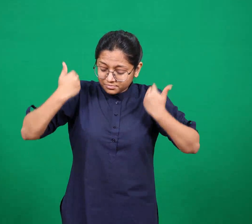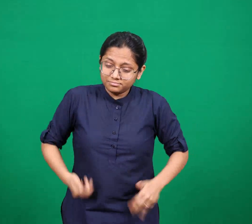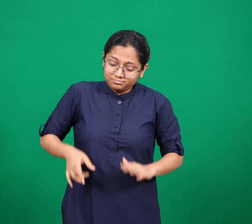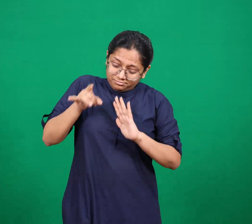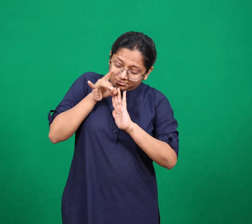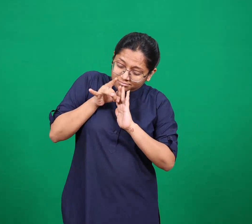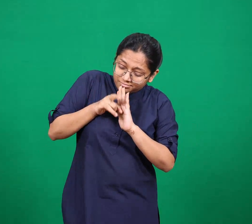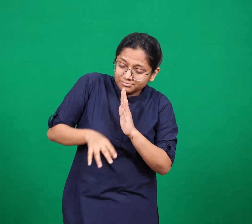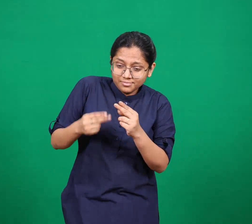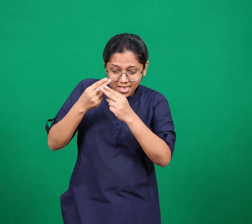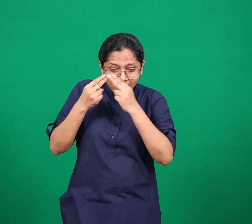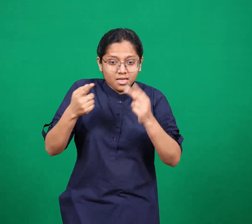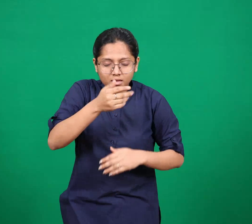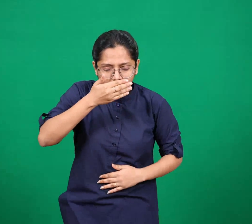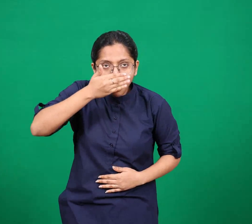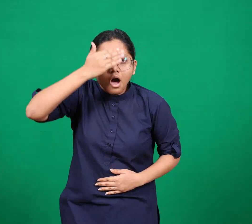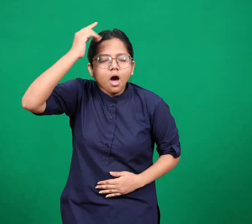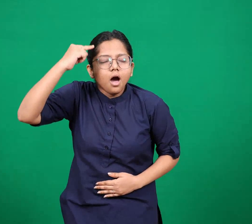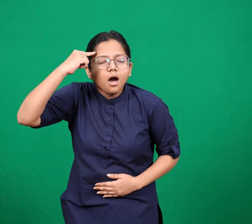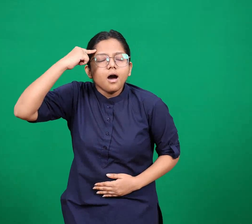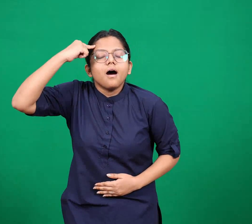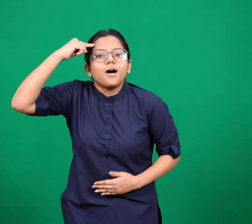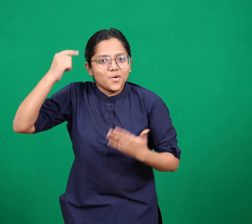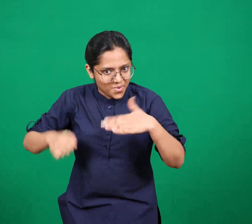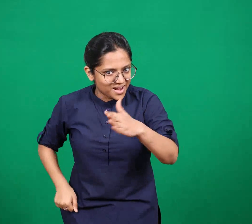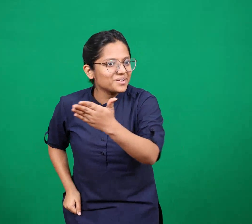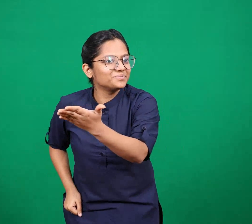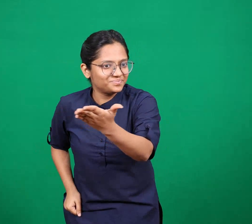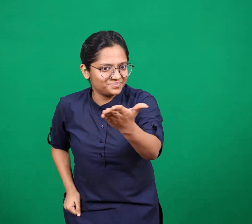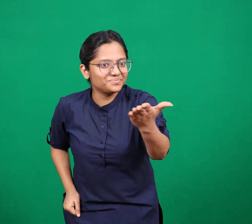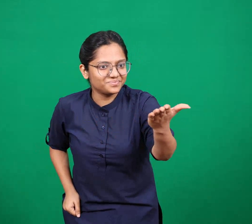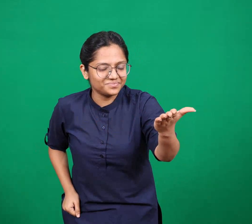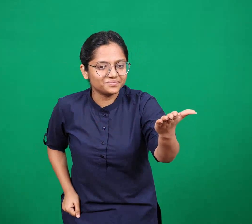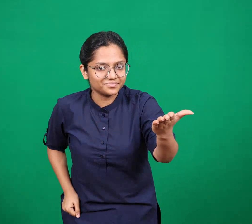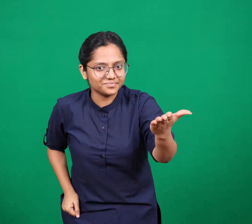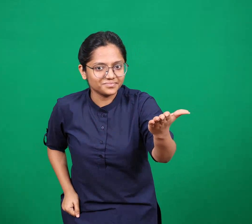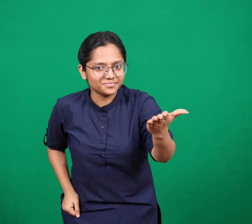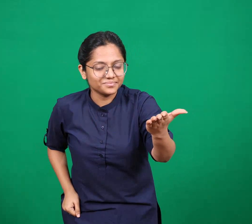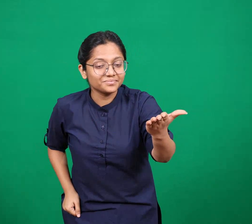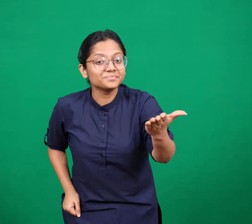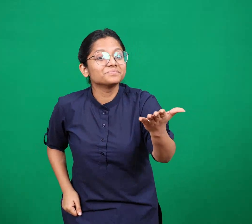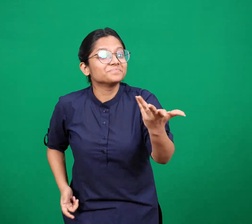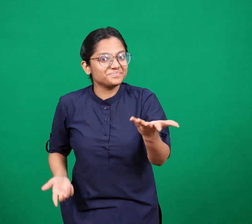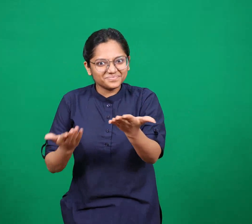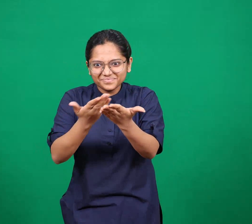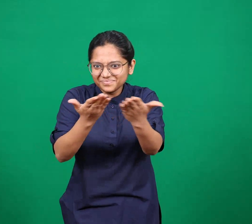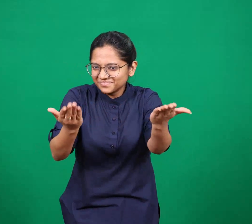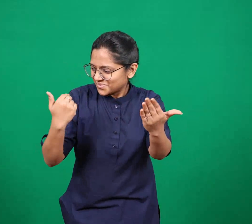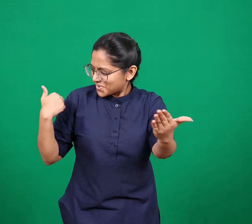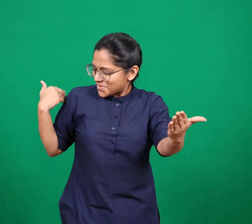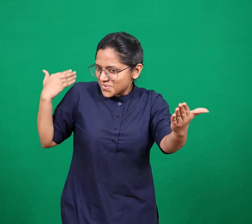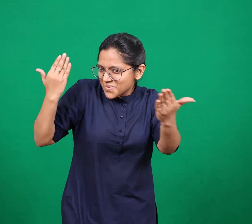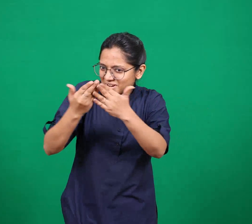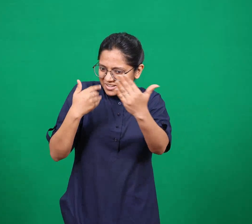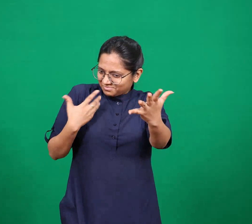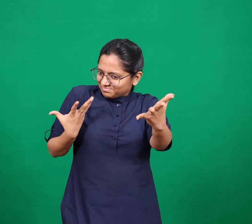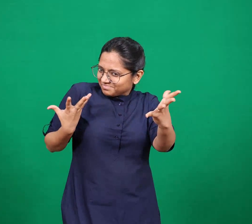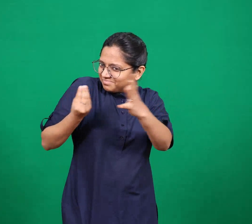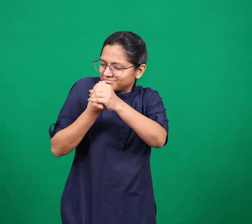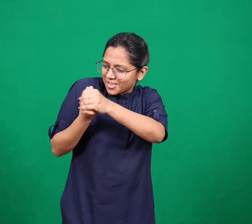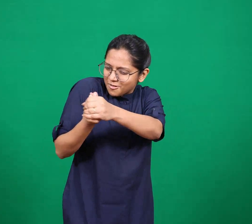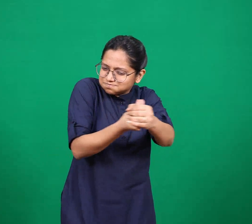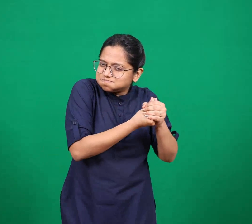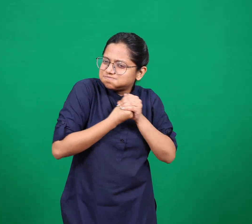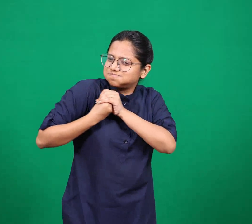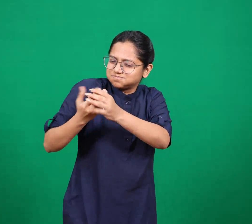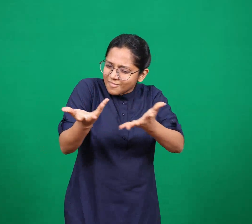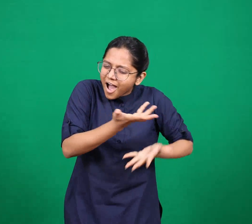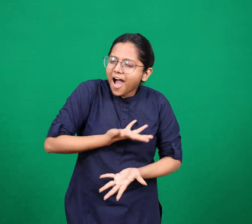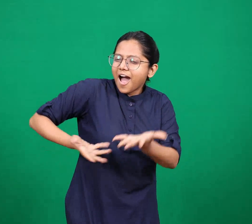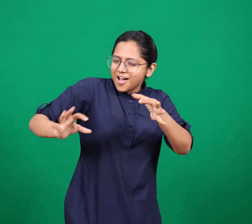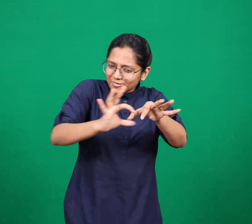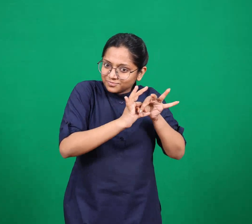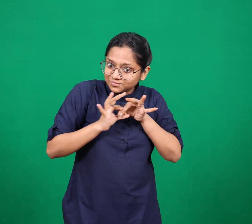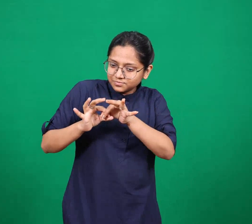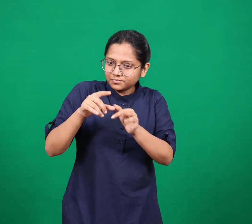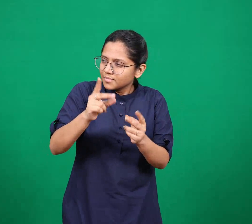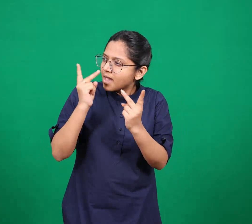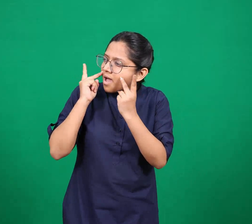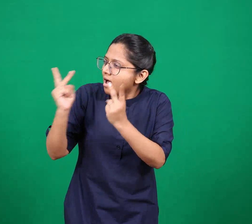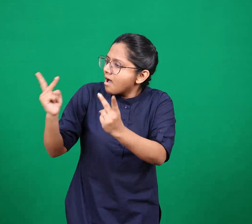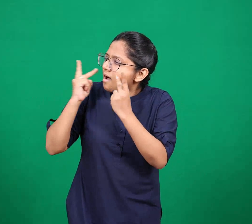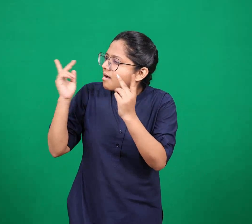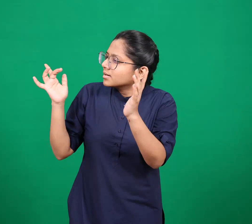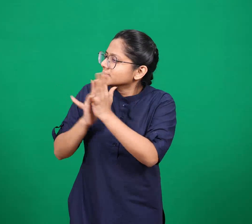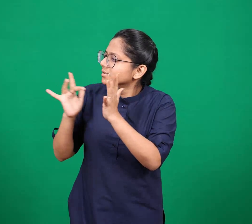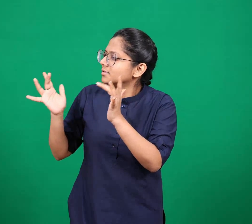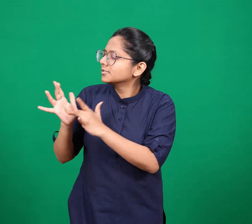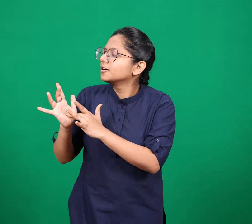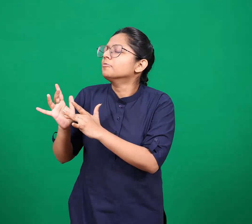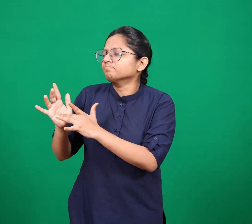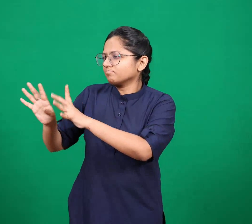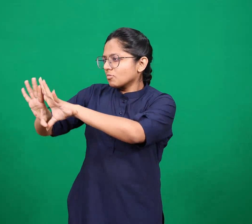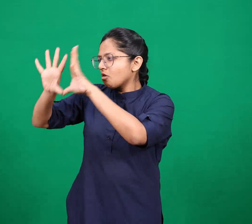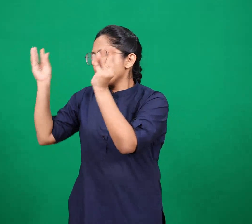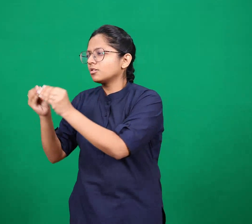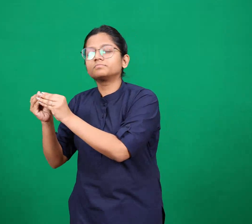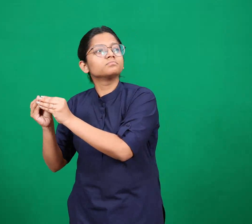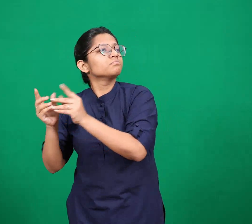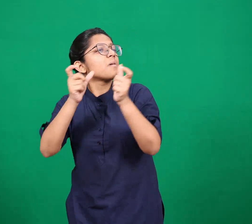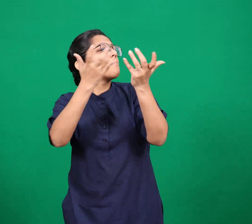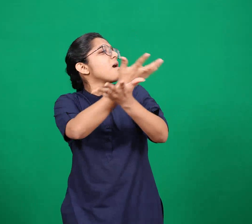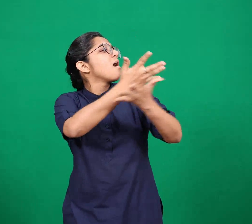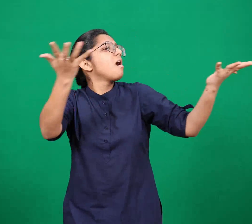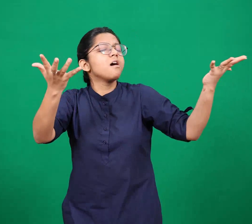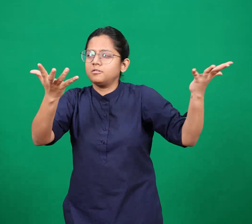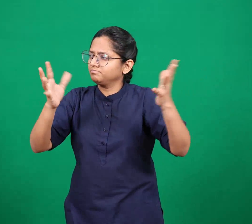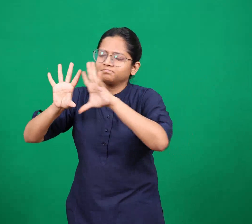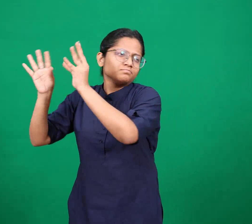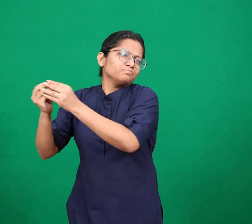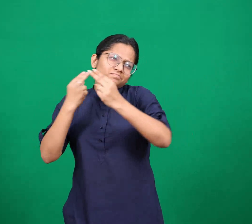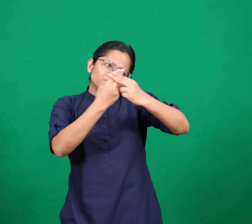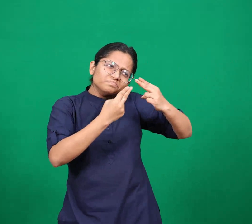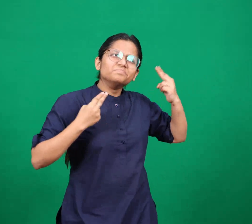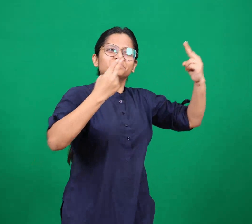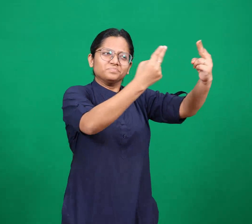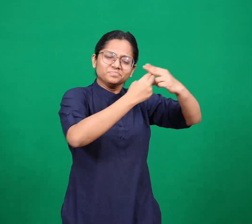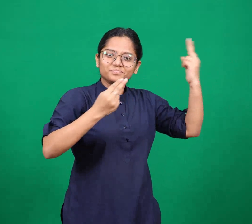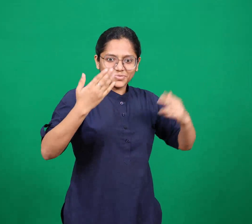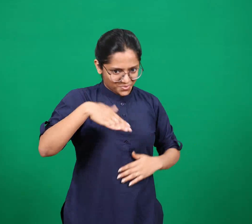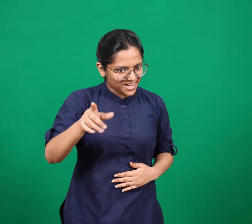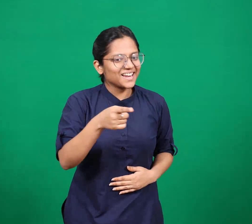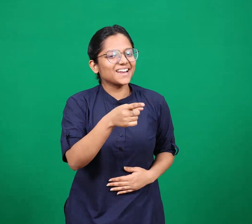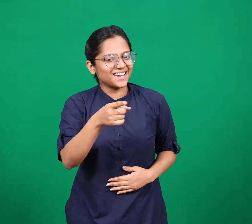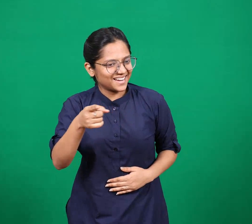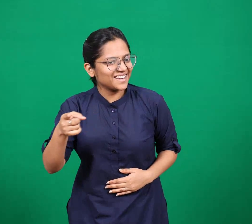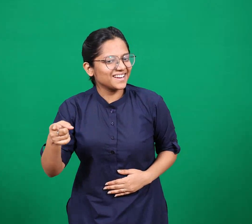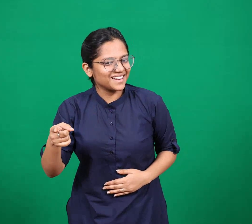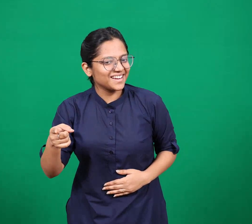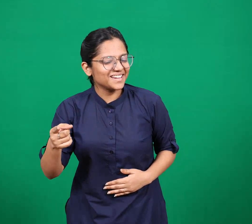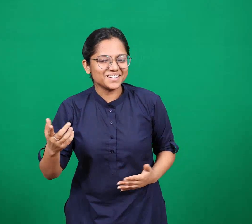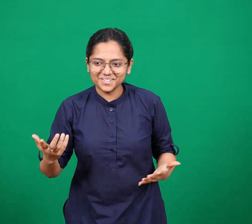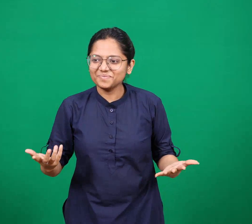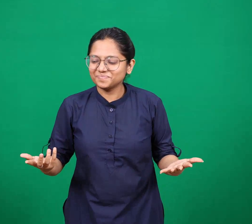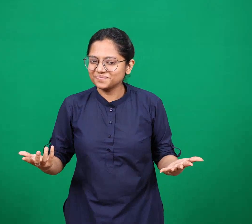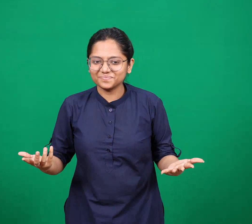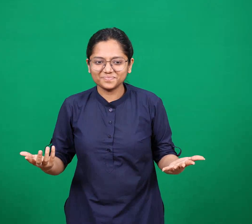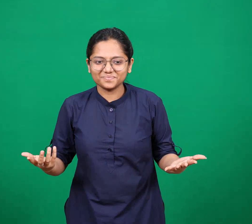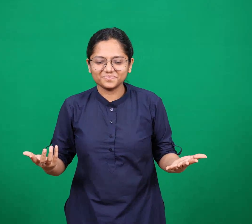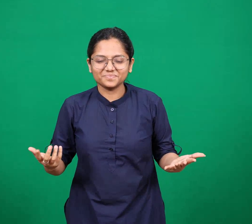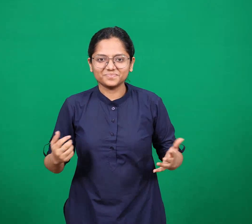And you also must testify, because you have been with Me from the beginning.